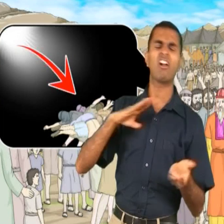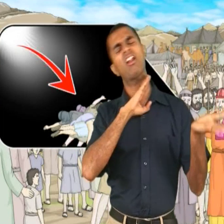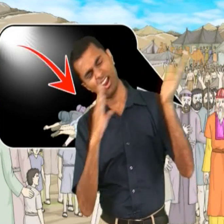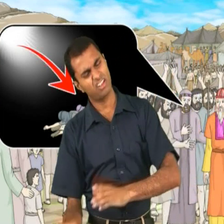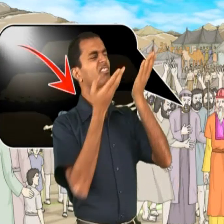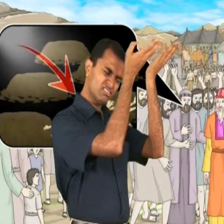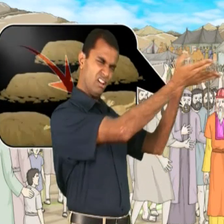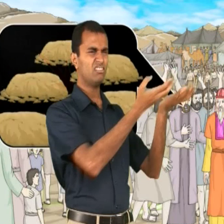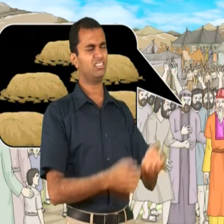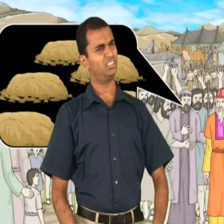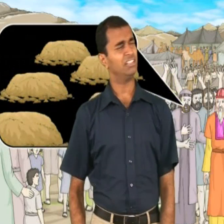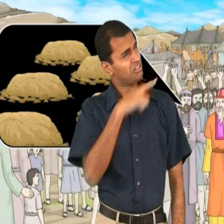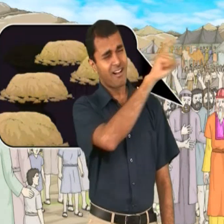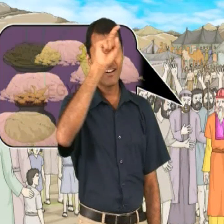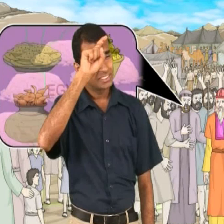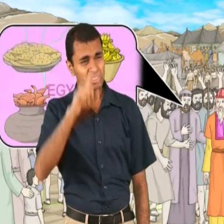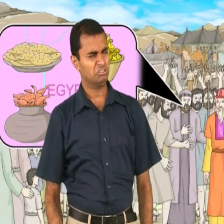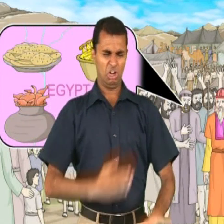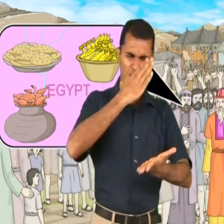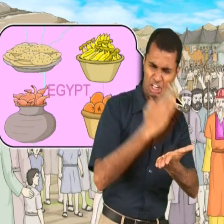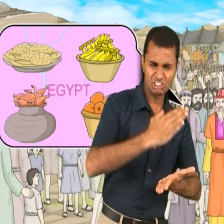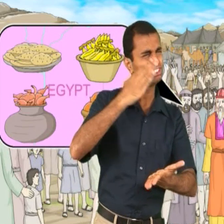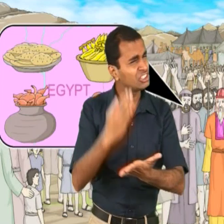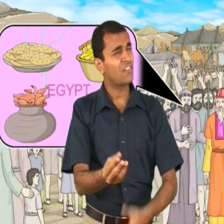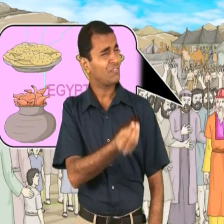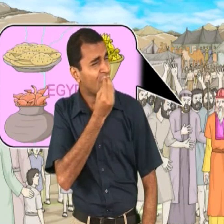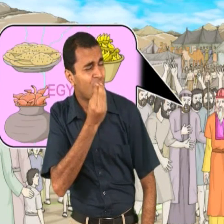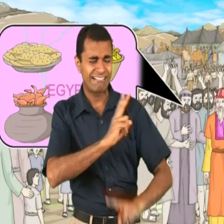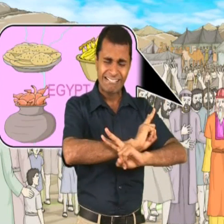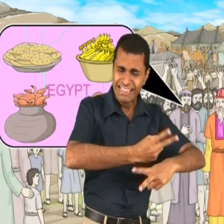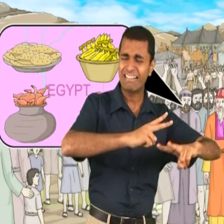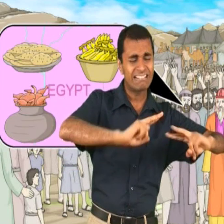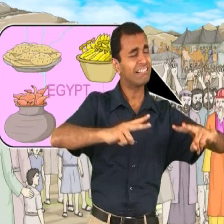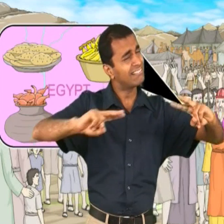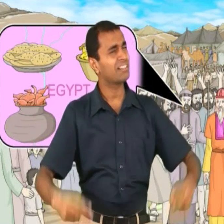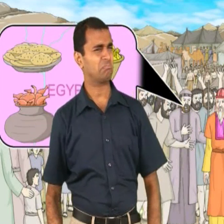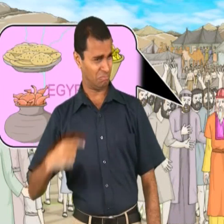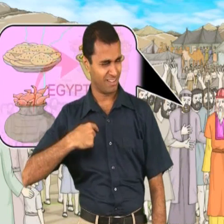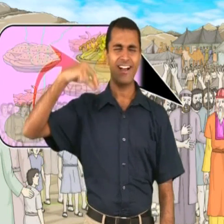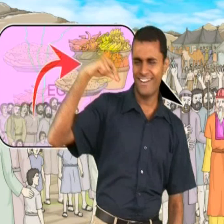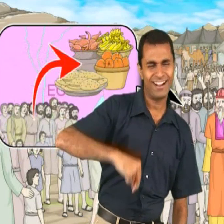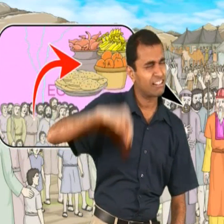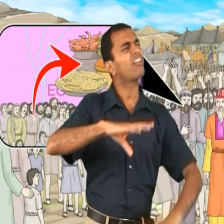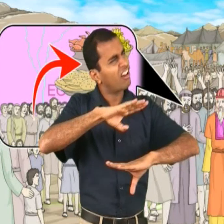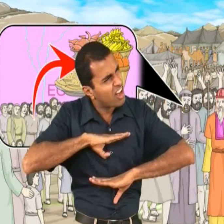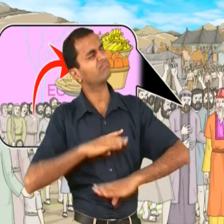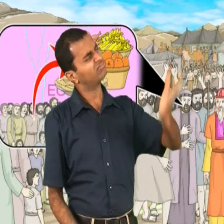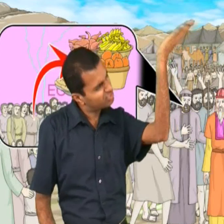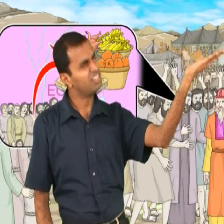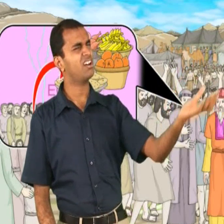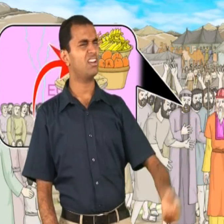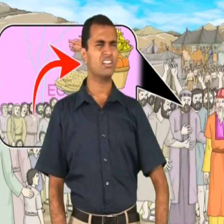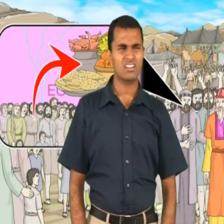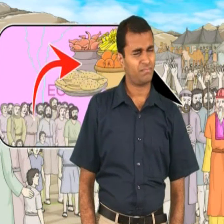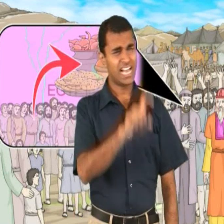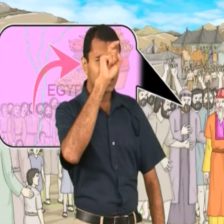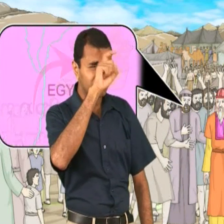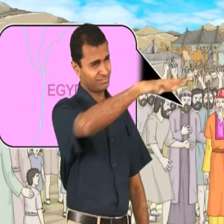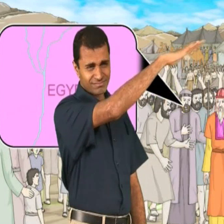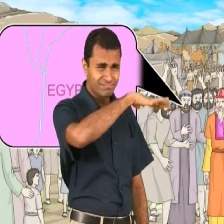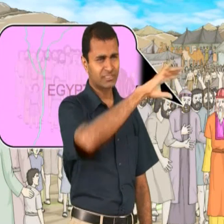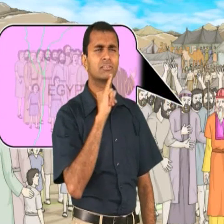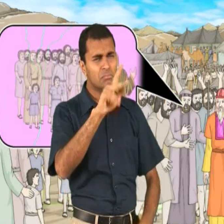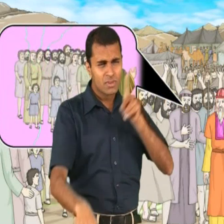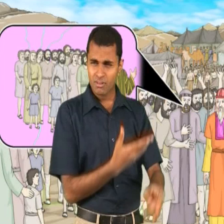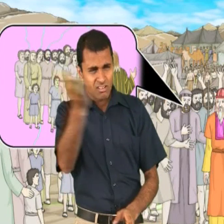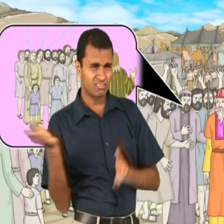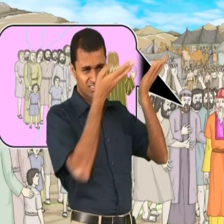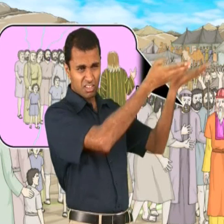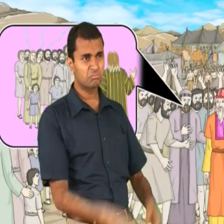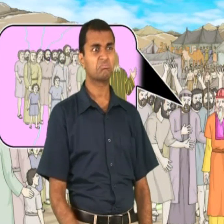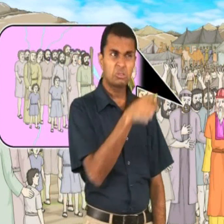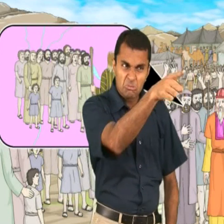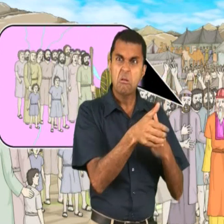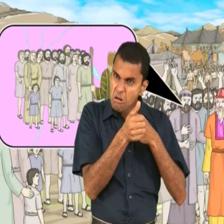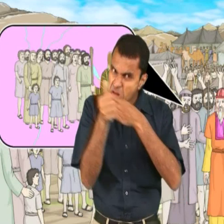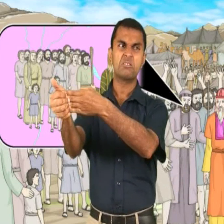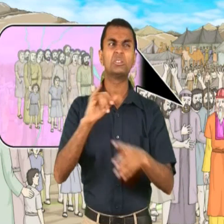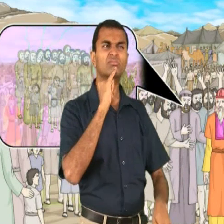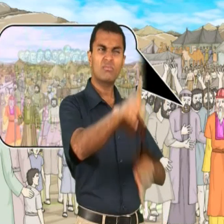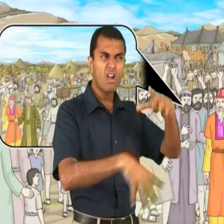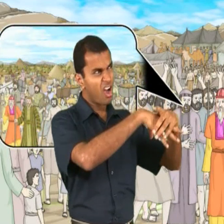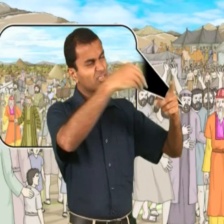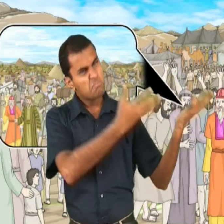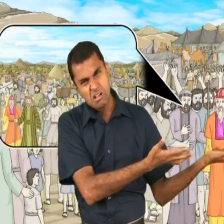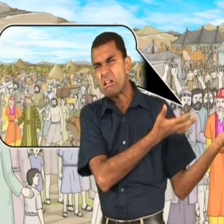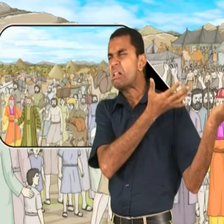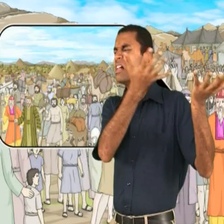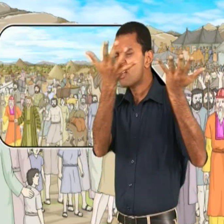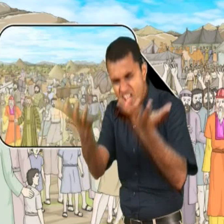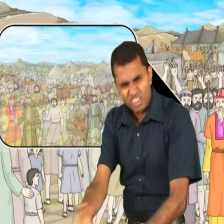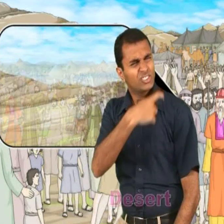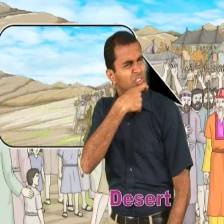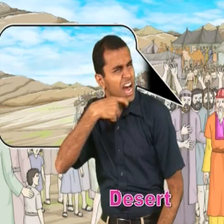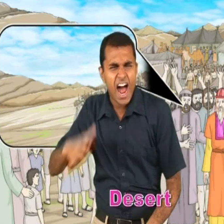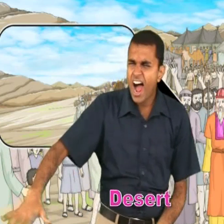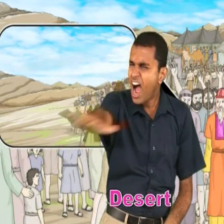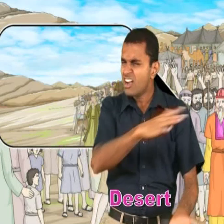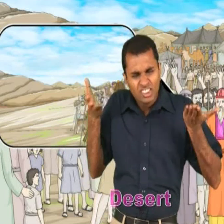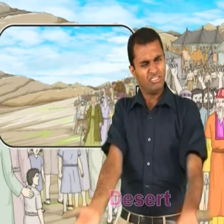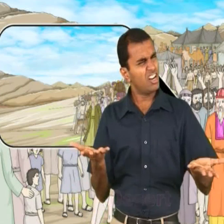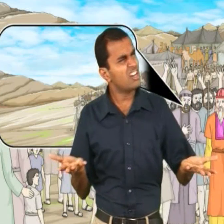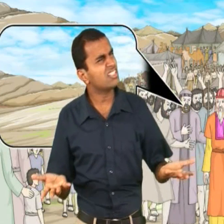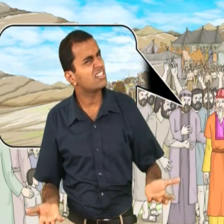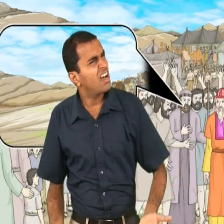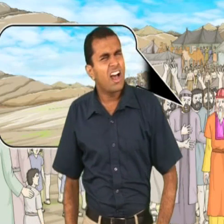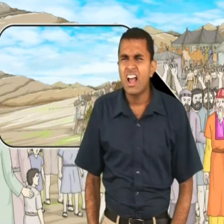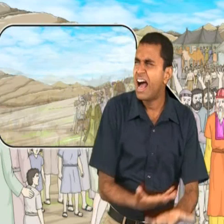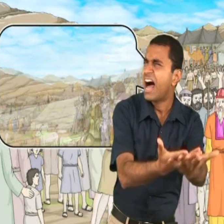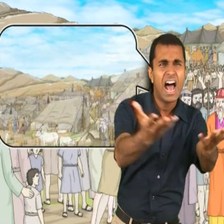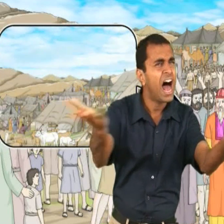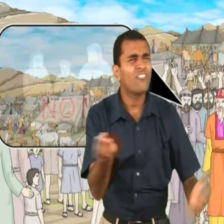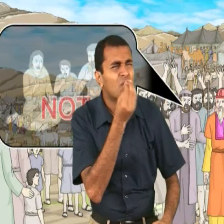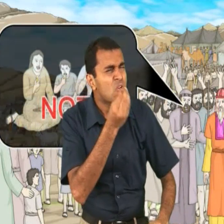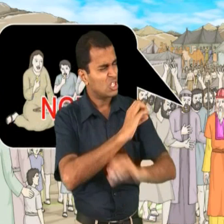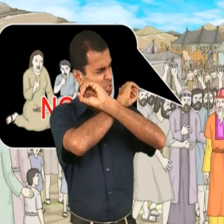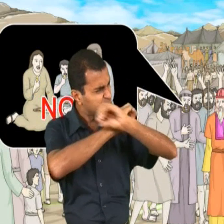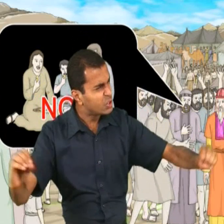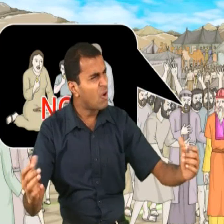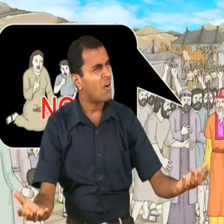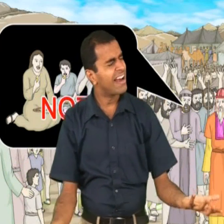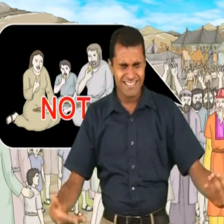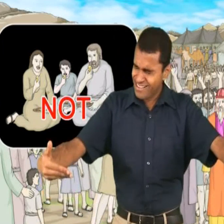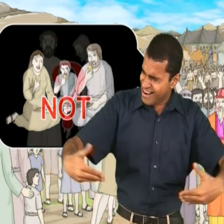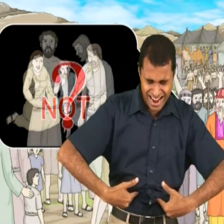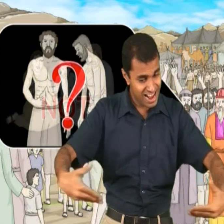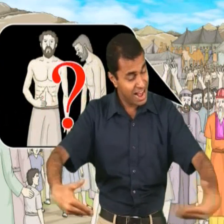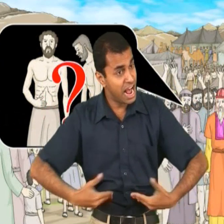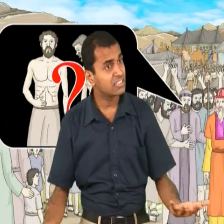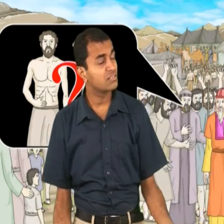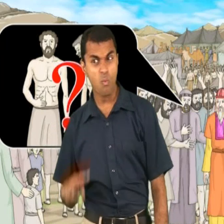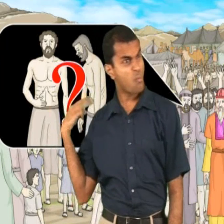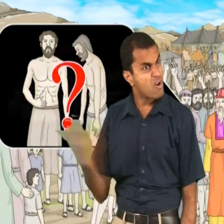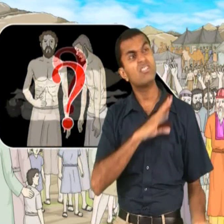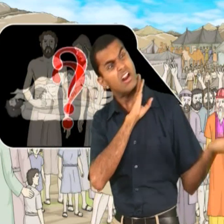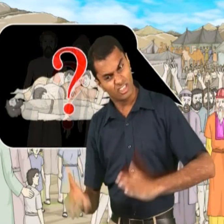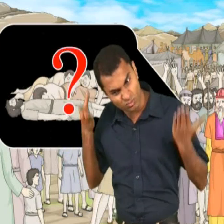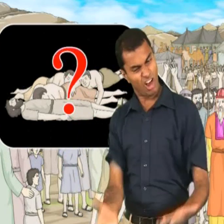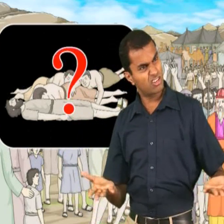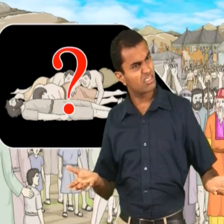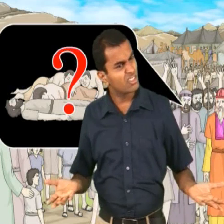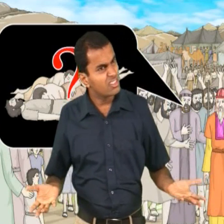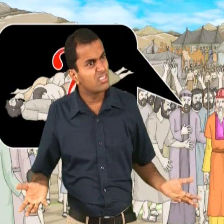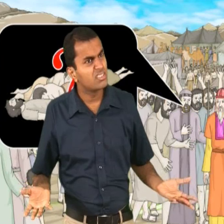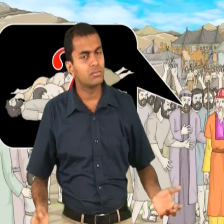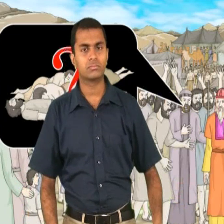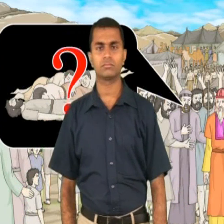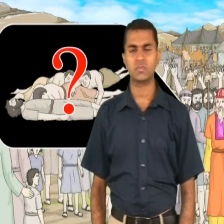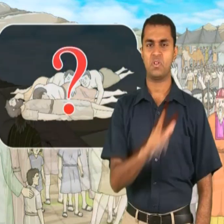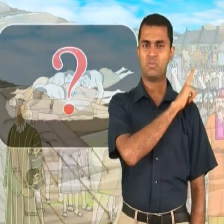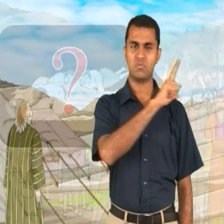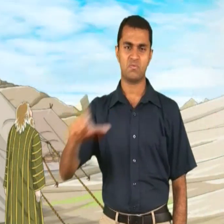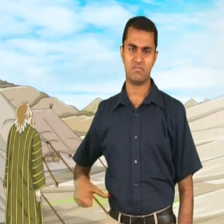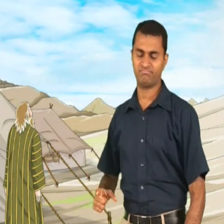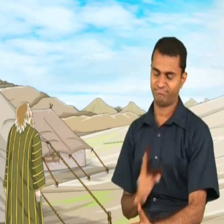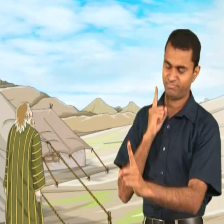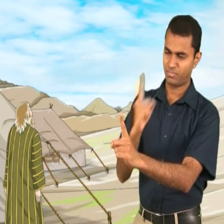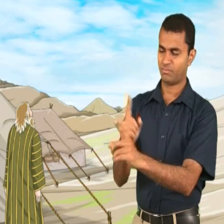“There we sat by pots of meat and ate our fill of bread, but you have brought us into this desert to starve this whole assembly to death!”